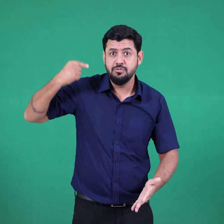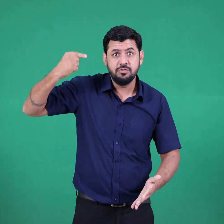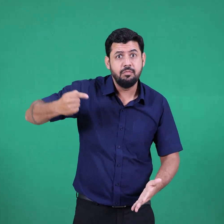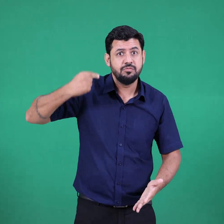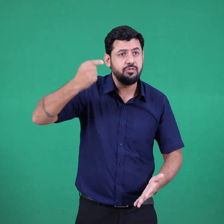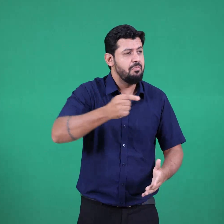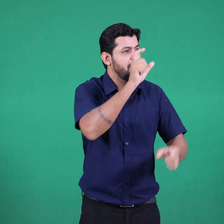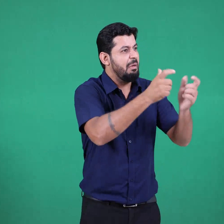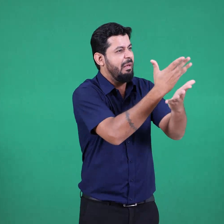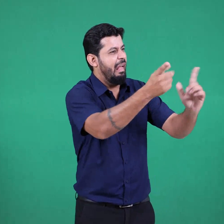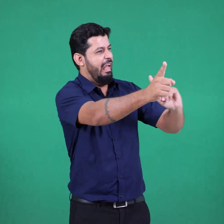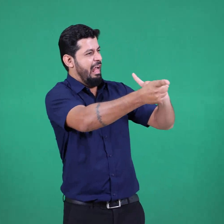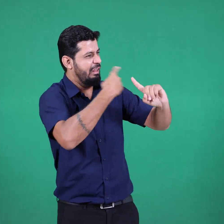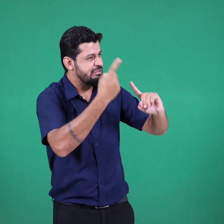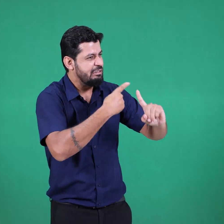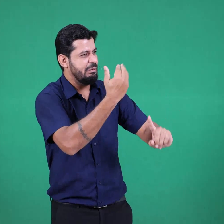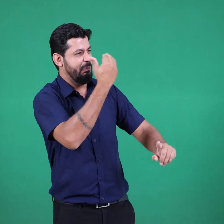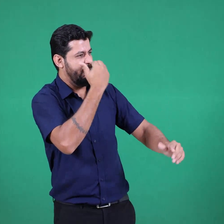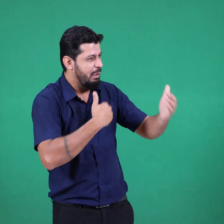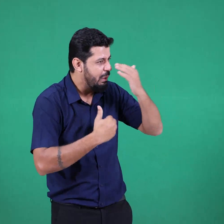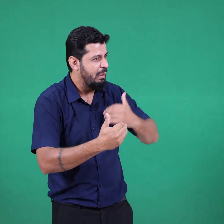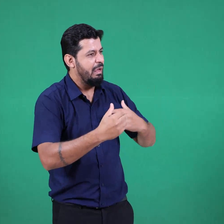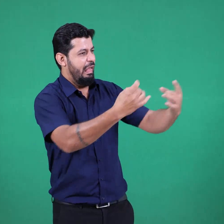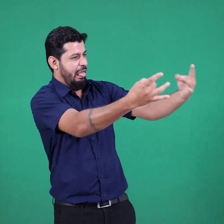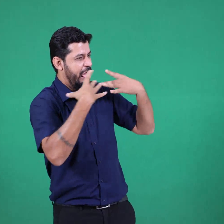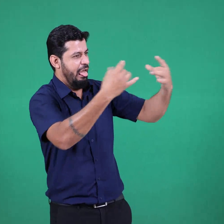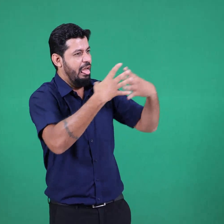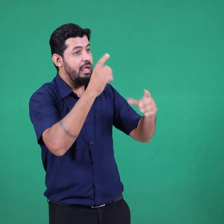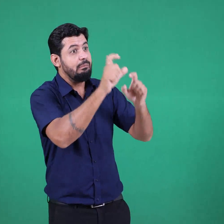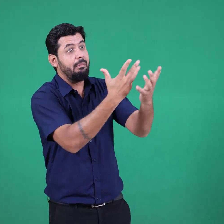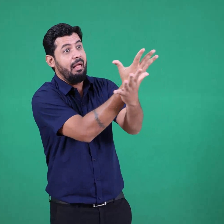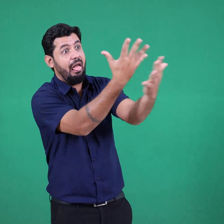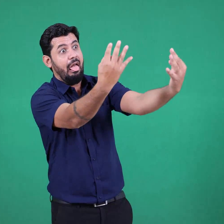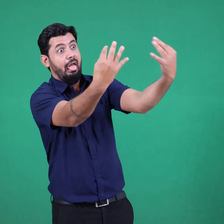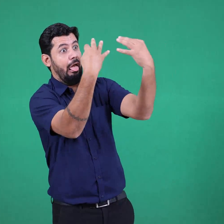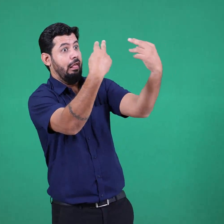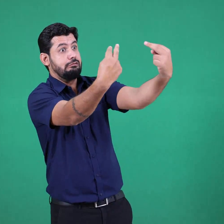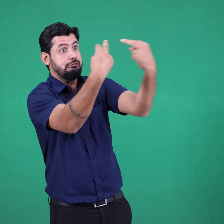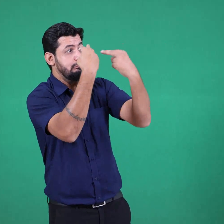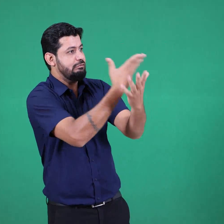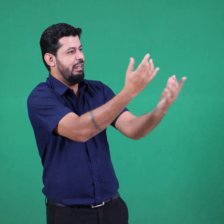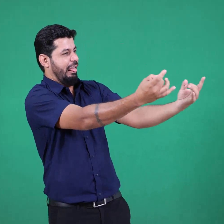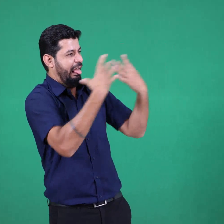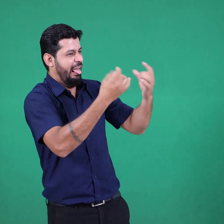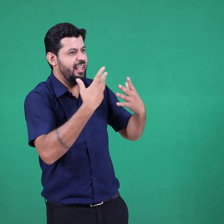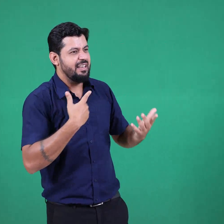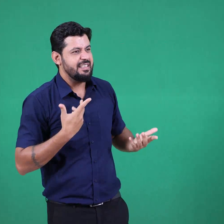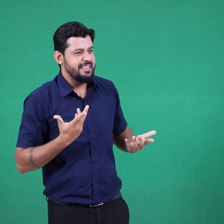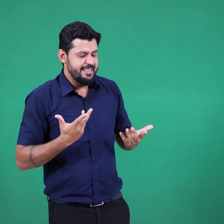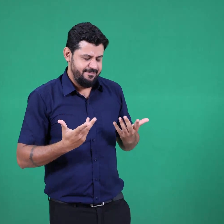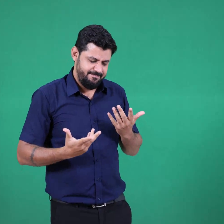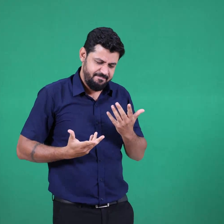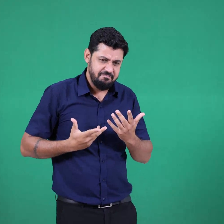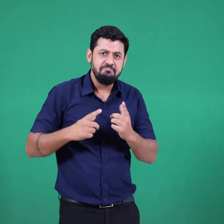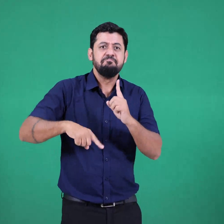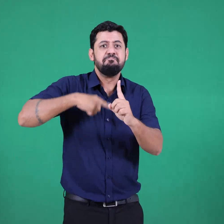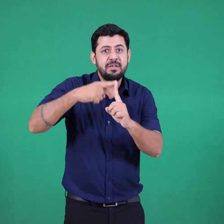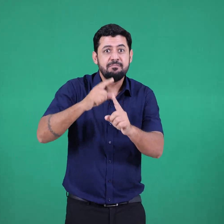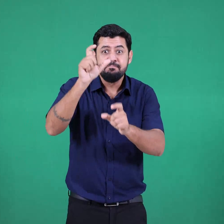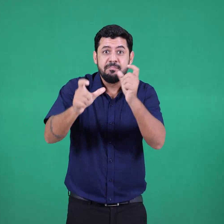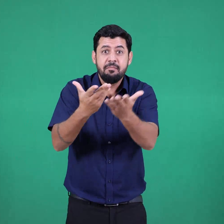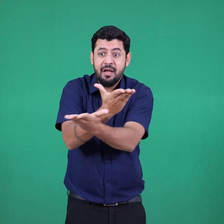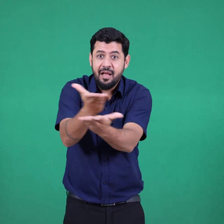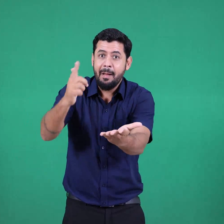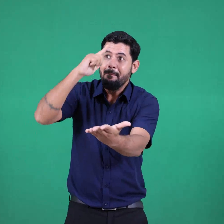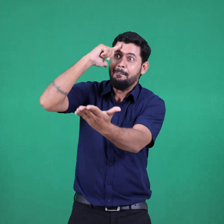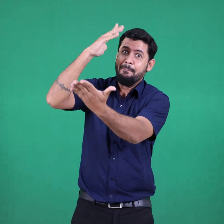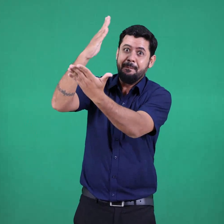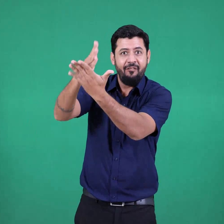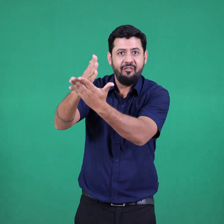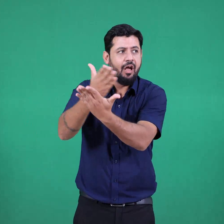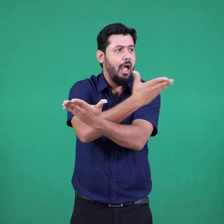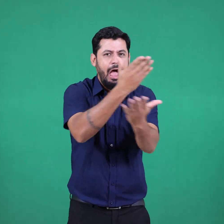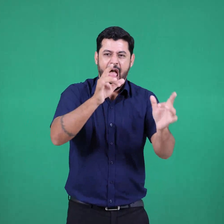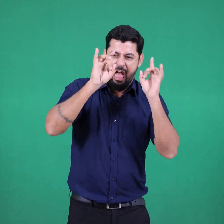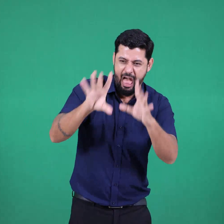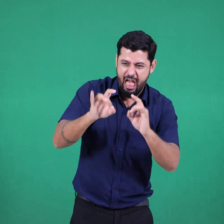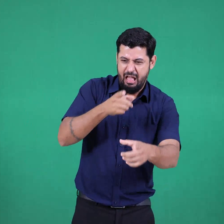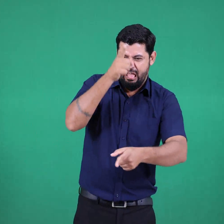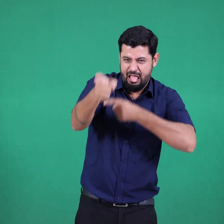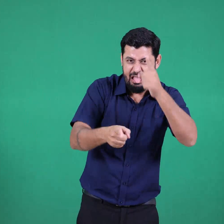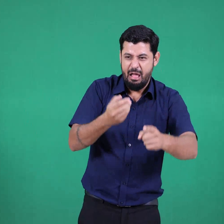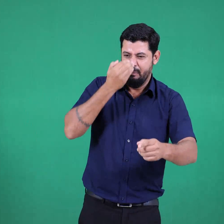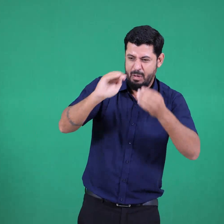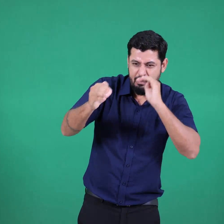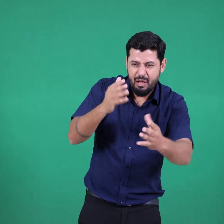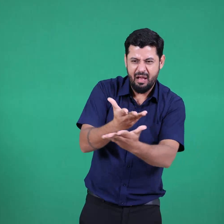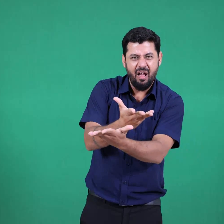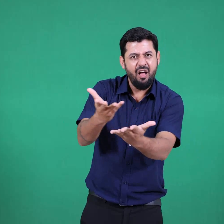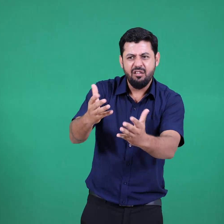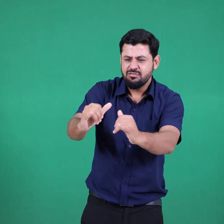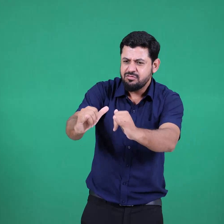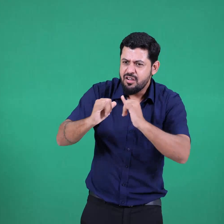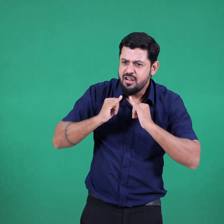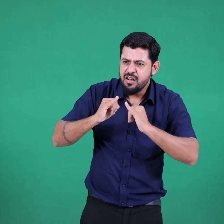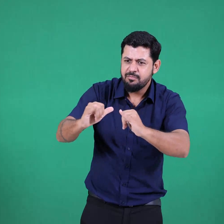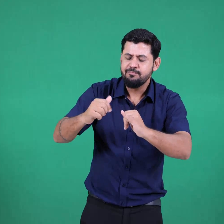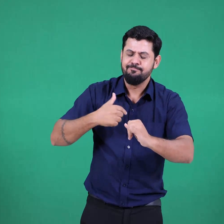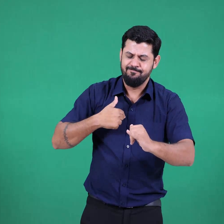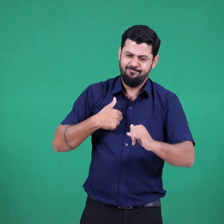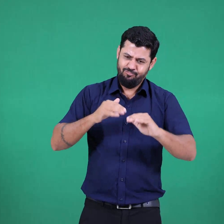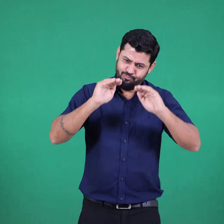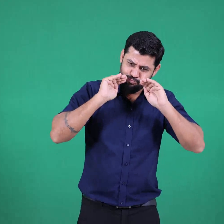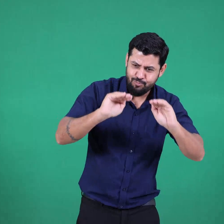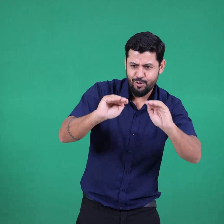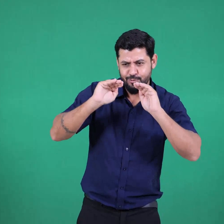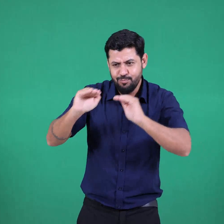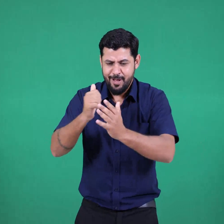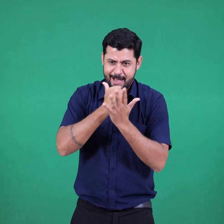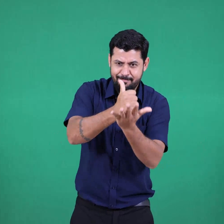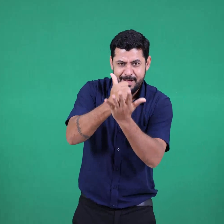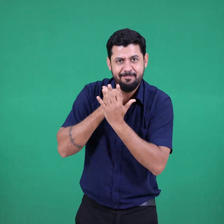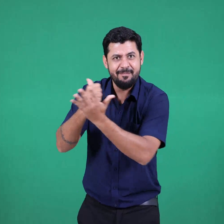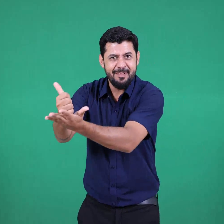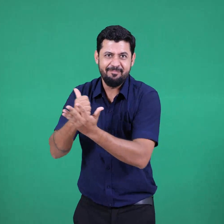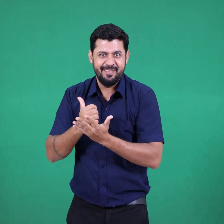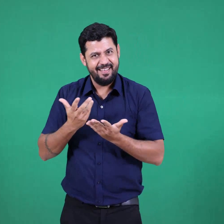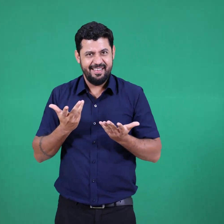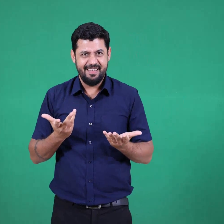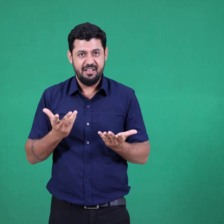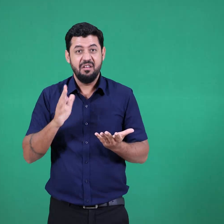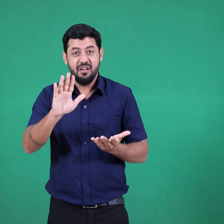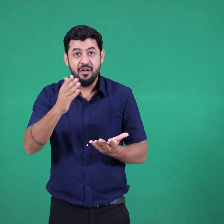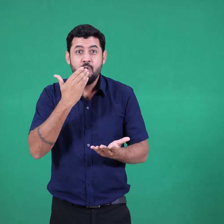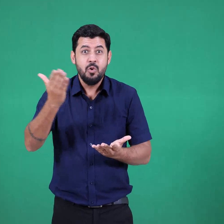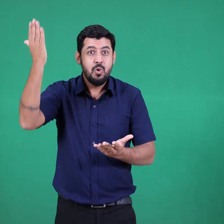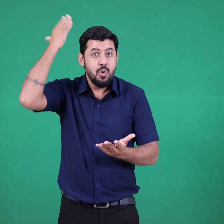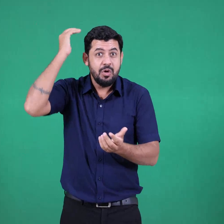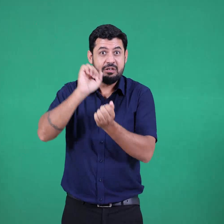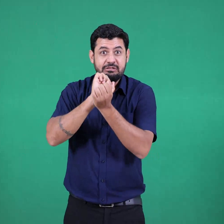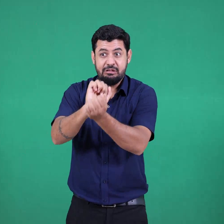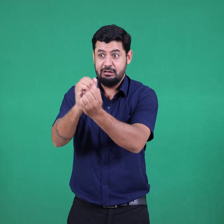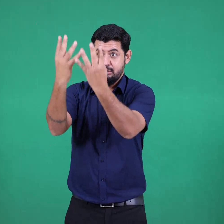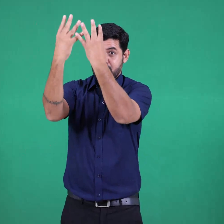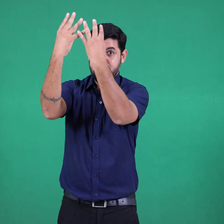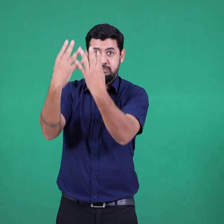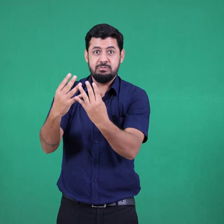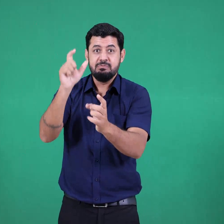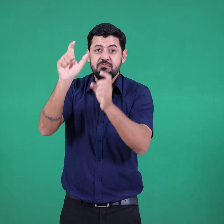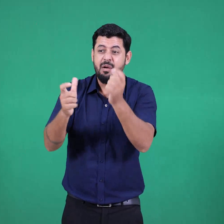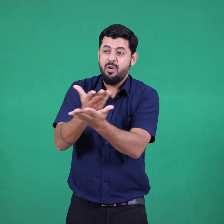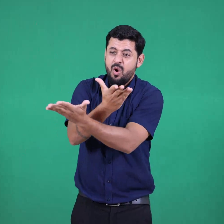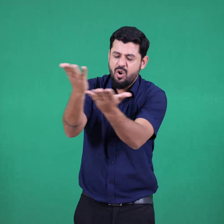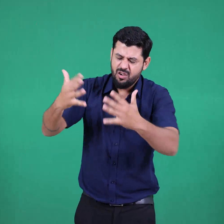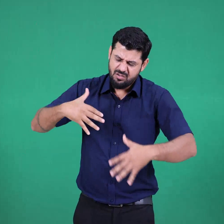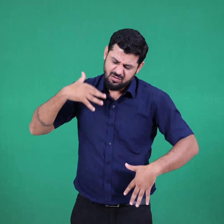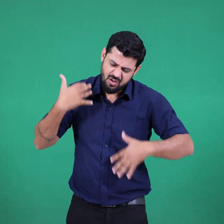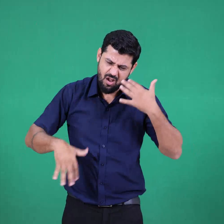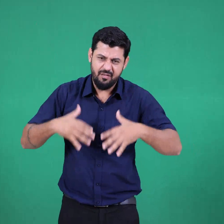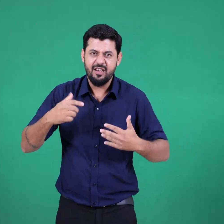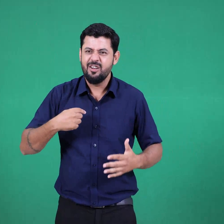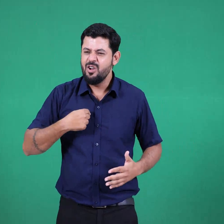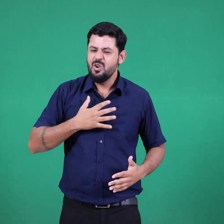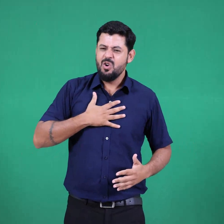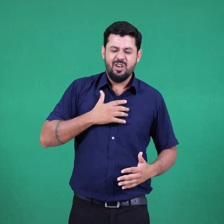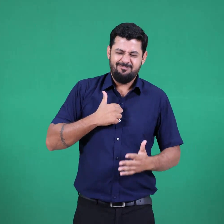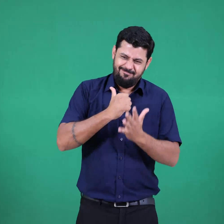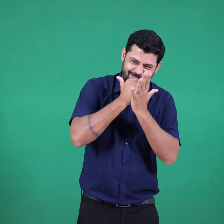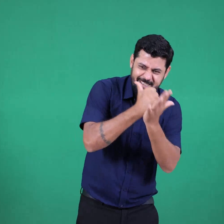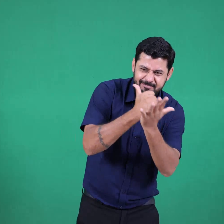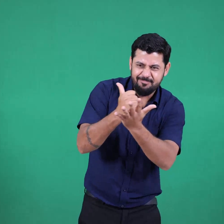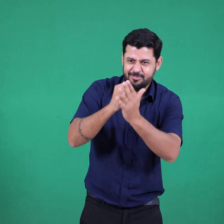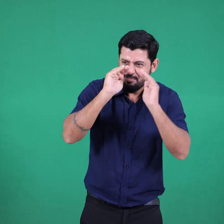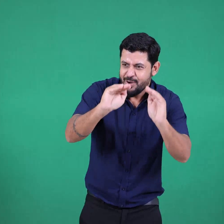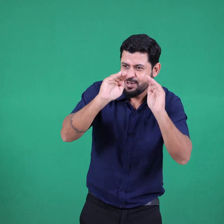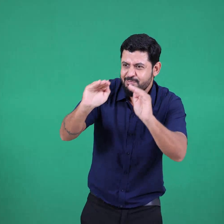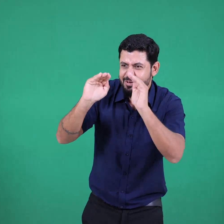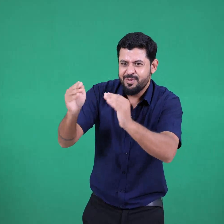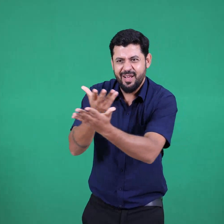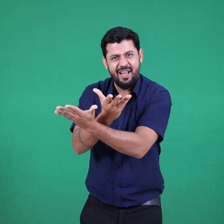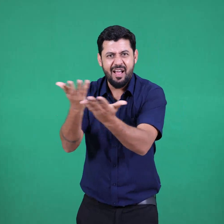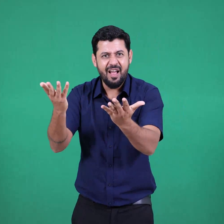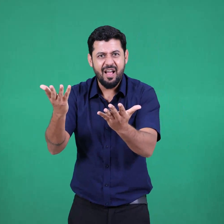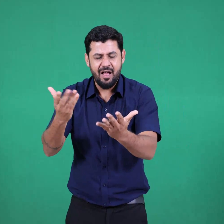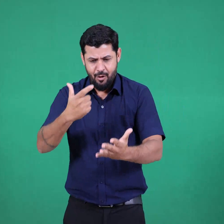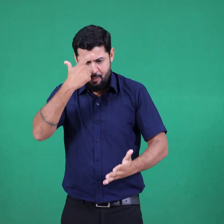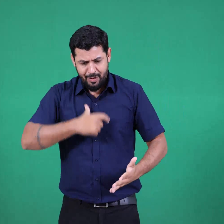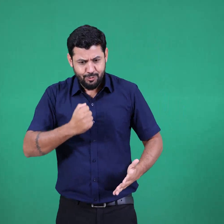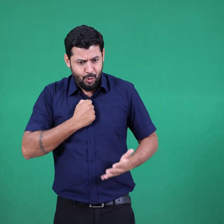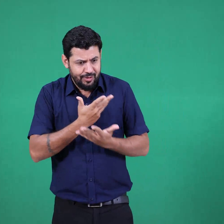Sometimes you were publicly exposed to ridicule and persecution; at other times you were partners with those who were so treated.